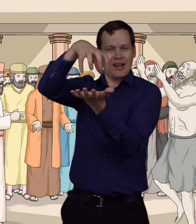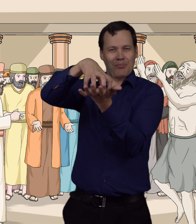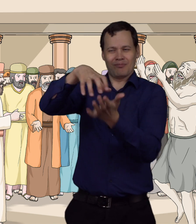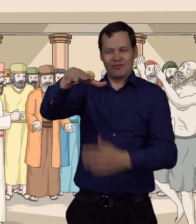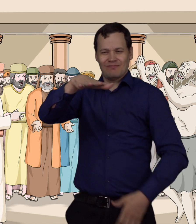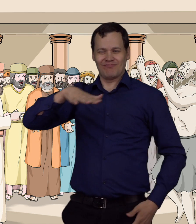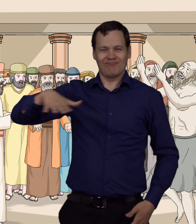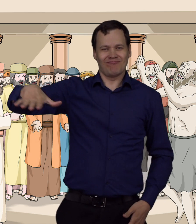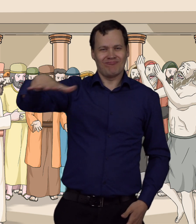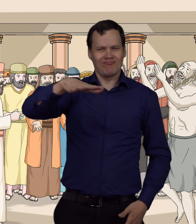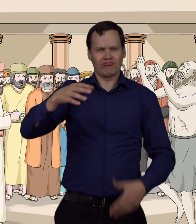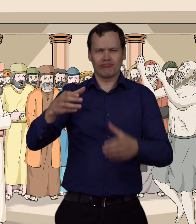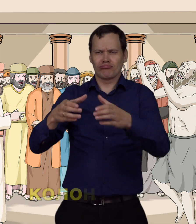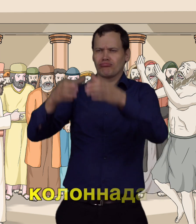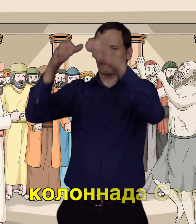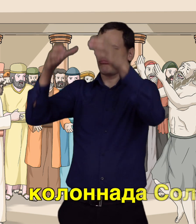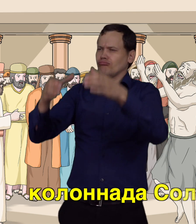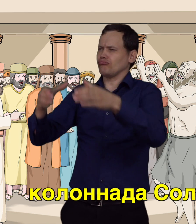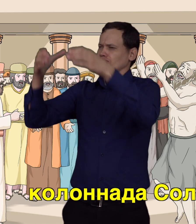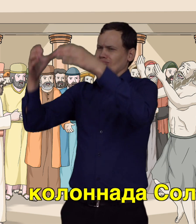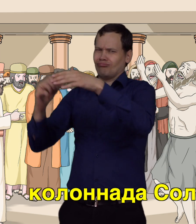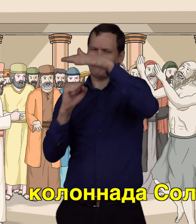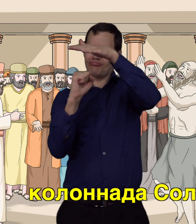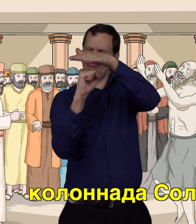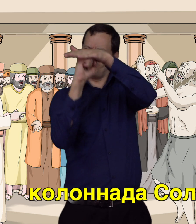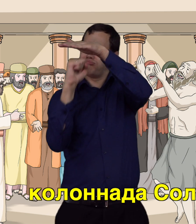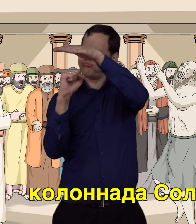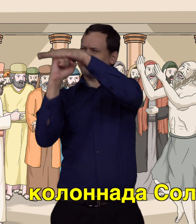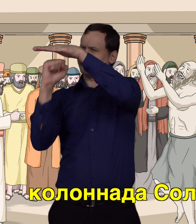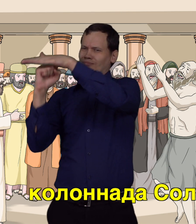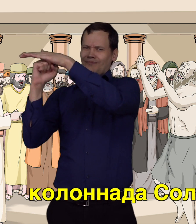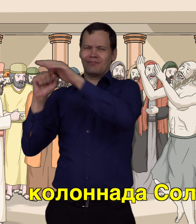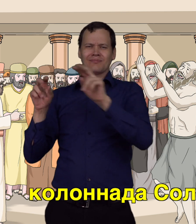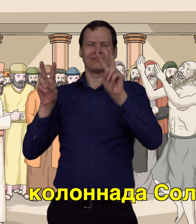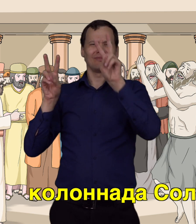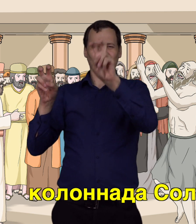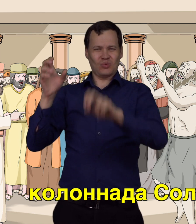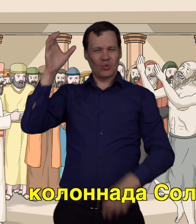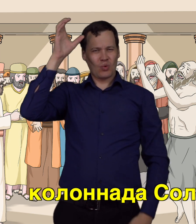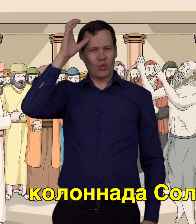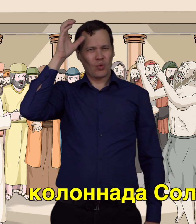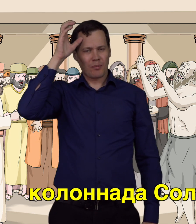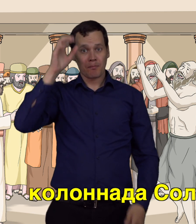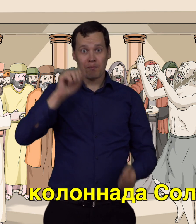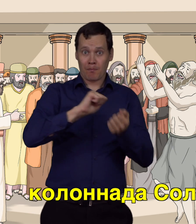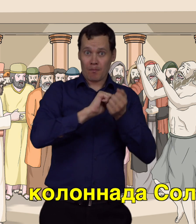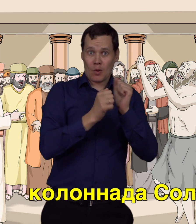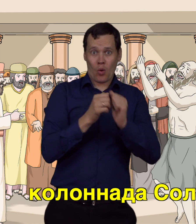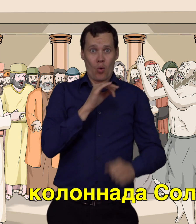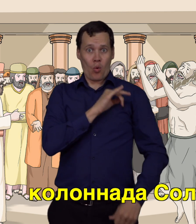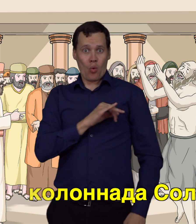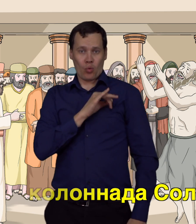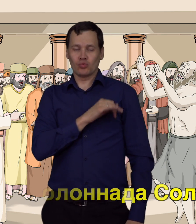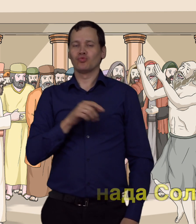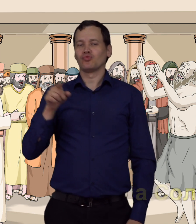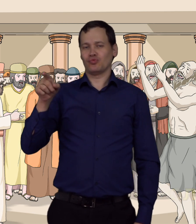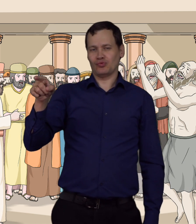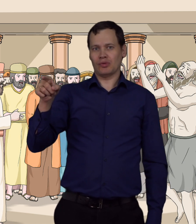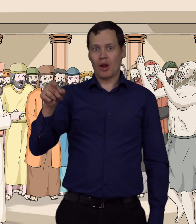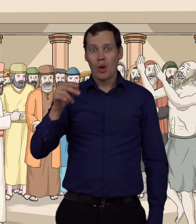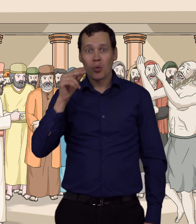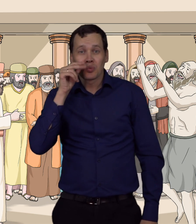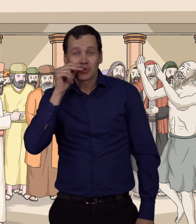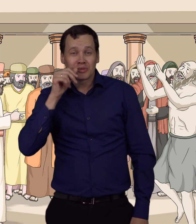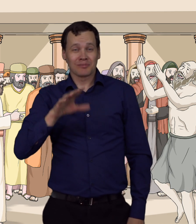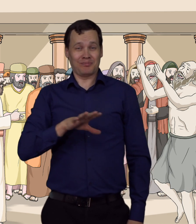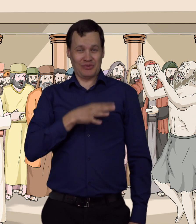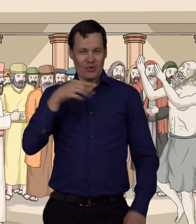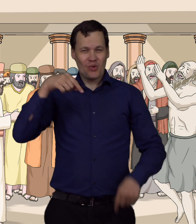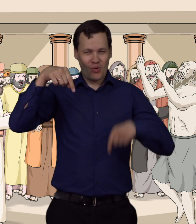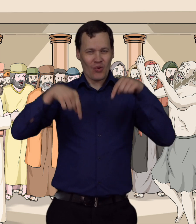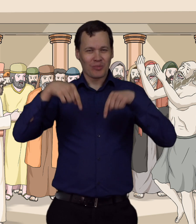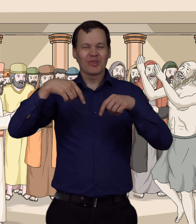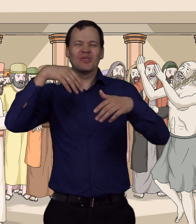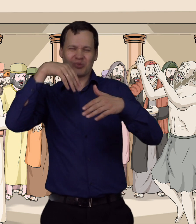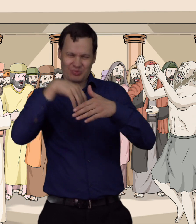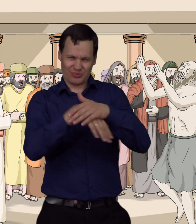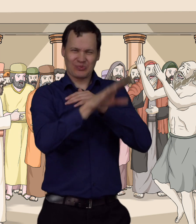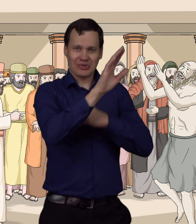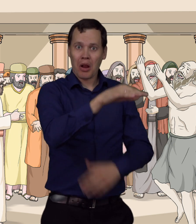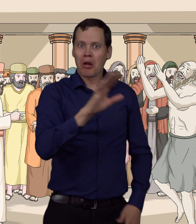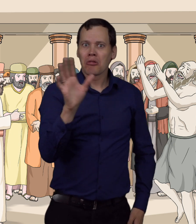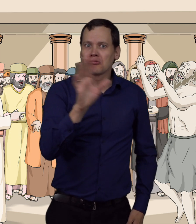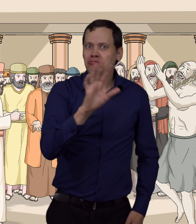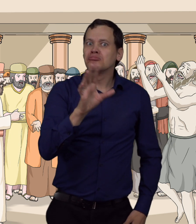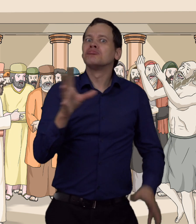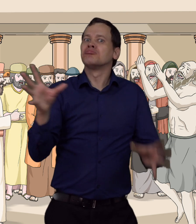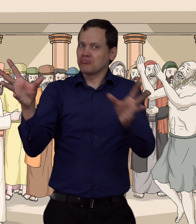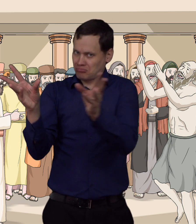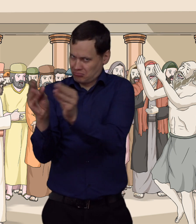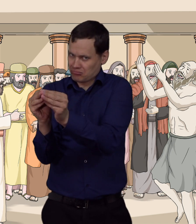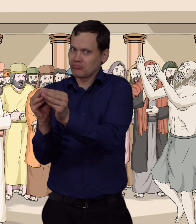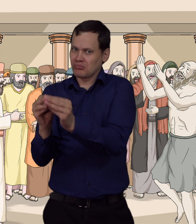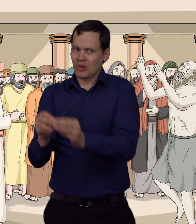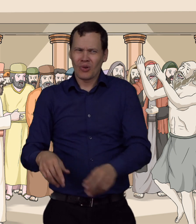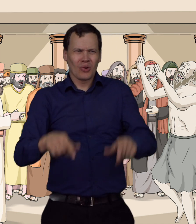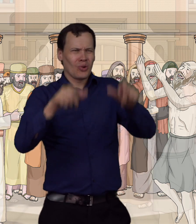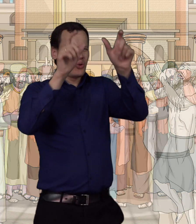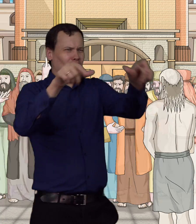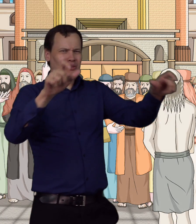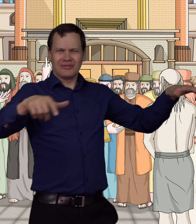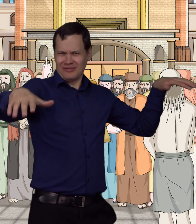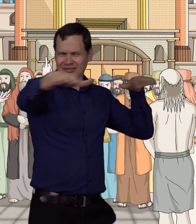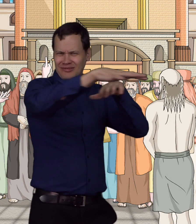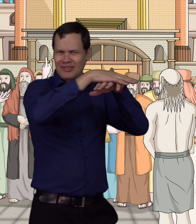While the man clung to Peter and John, all the people were astonished and ran to them in the walkway called Solomon’s Colonnade.